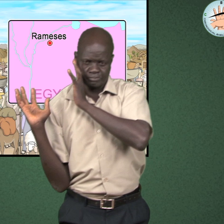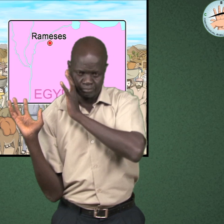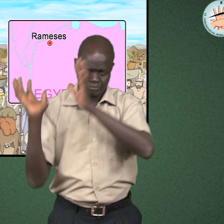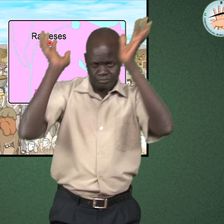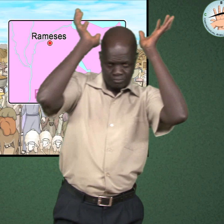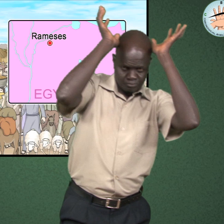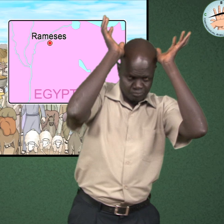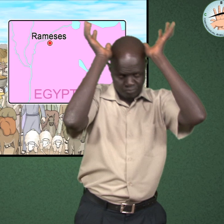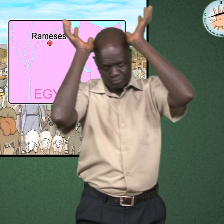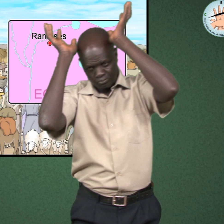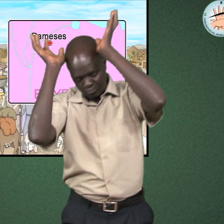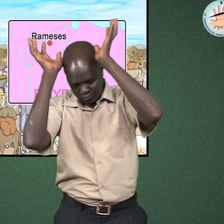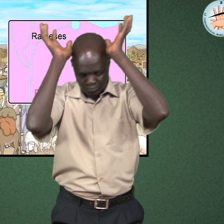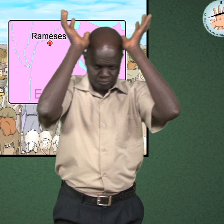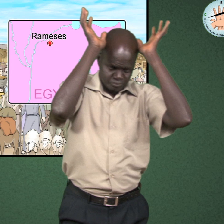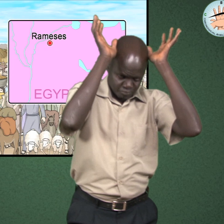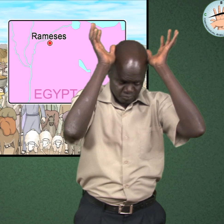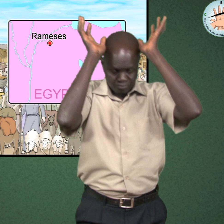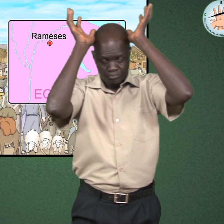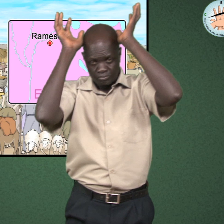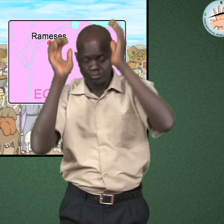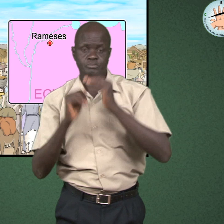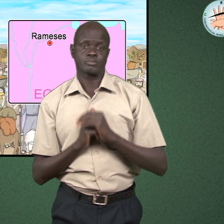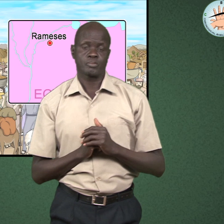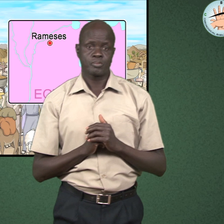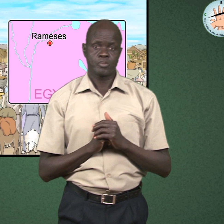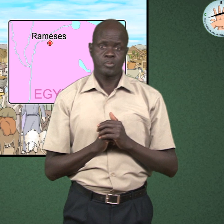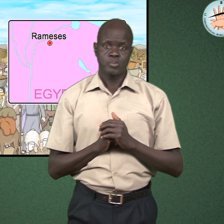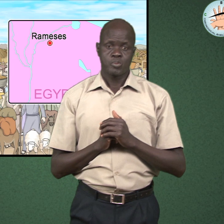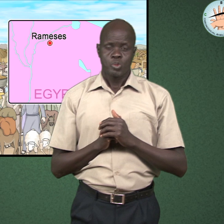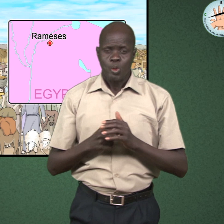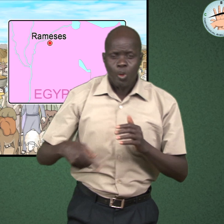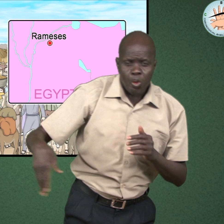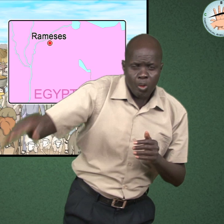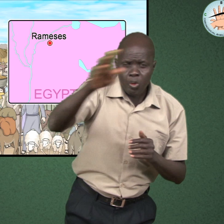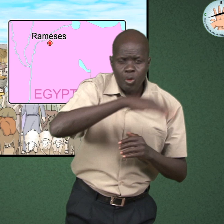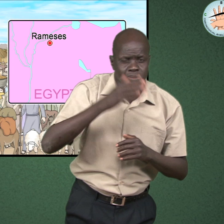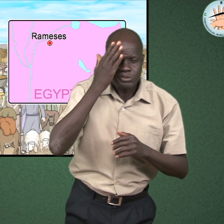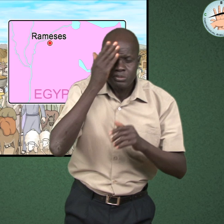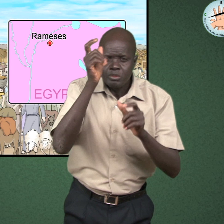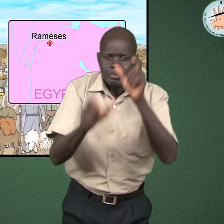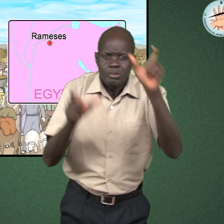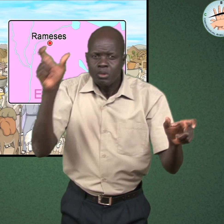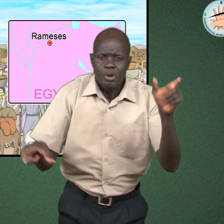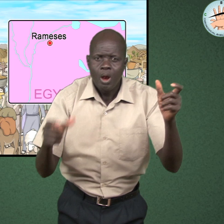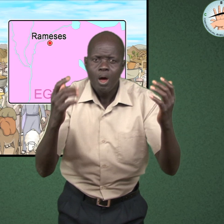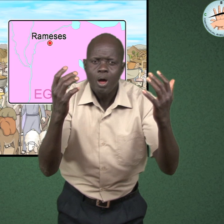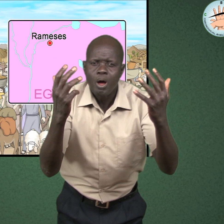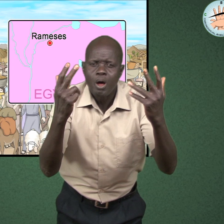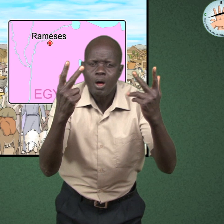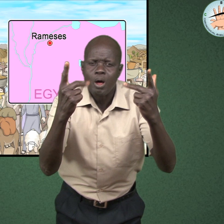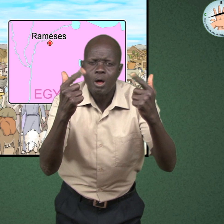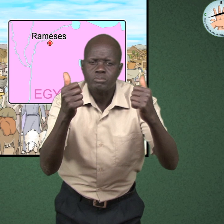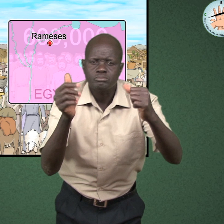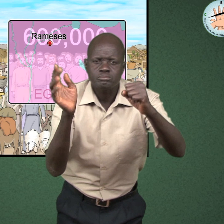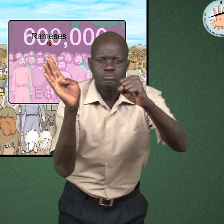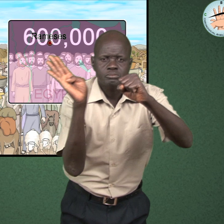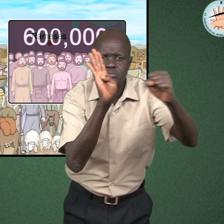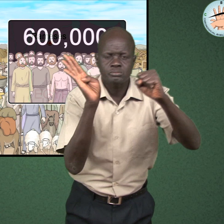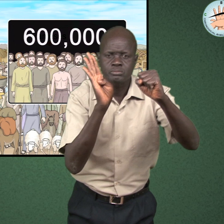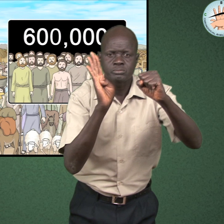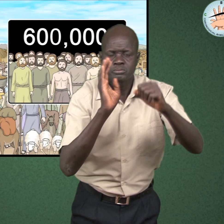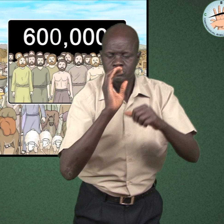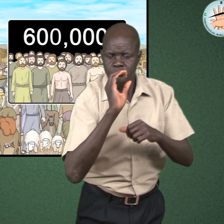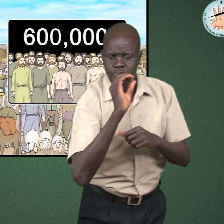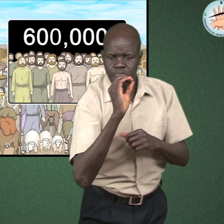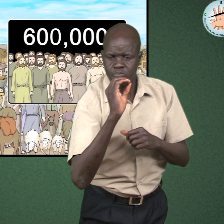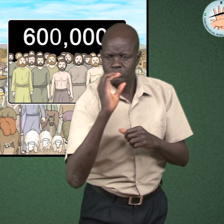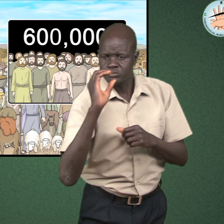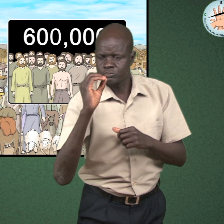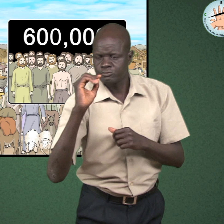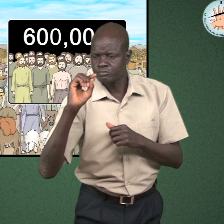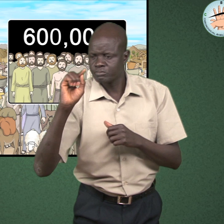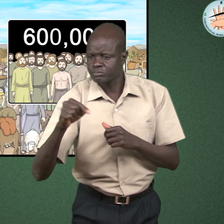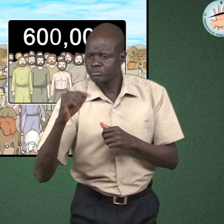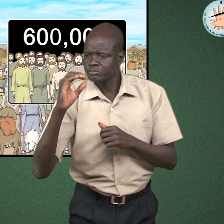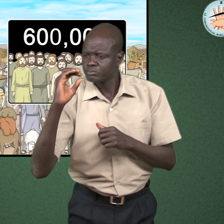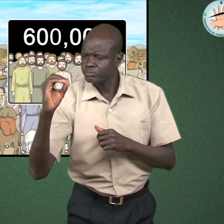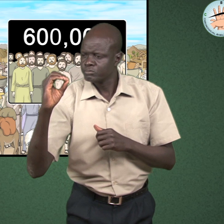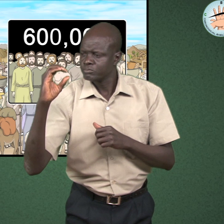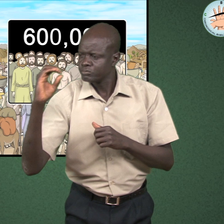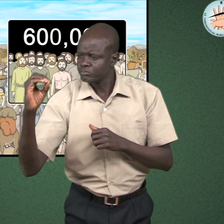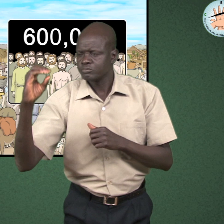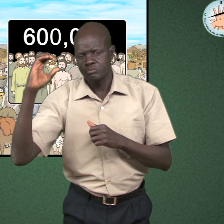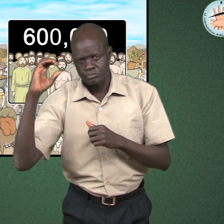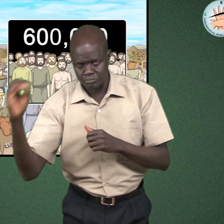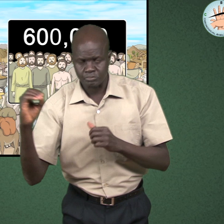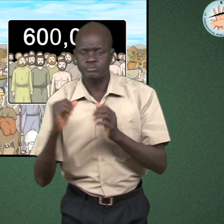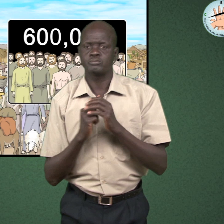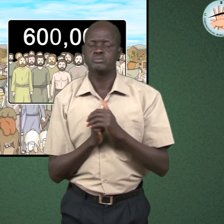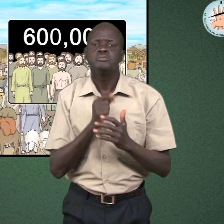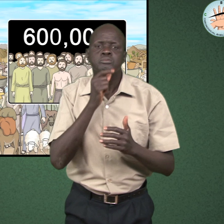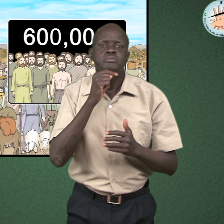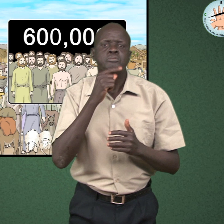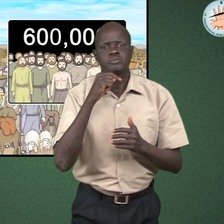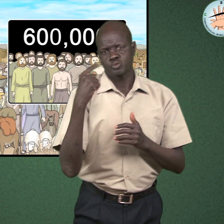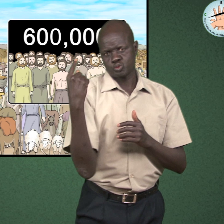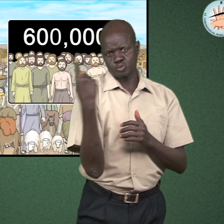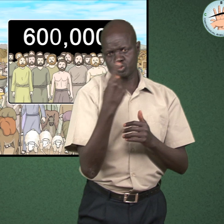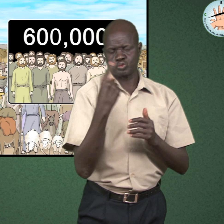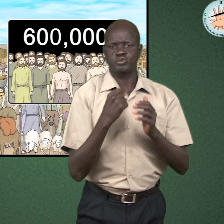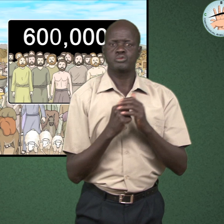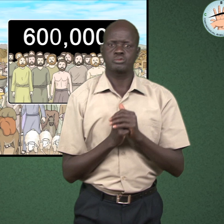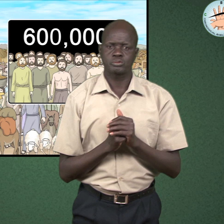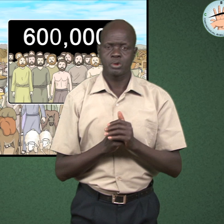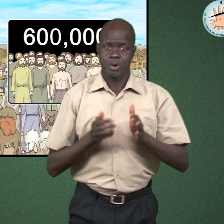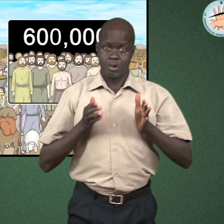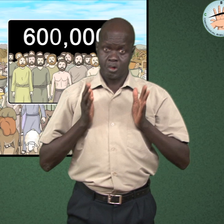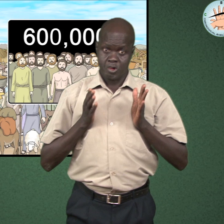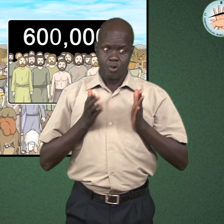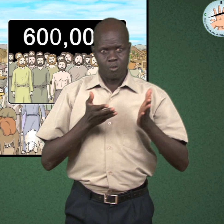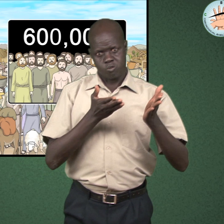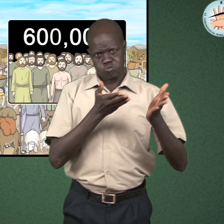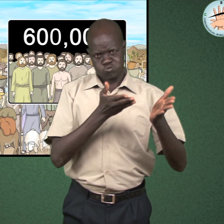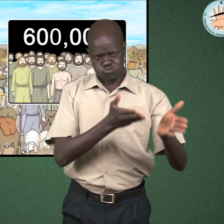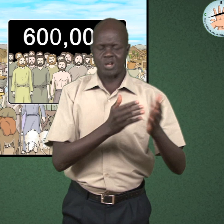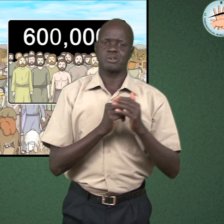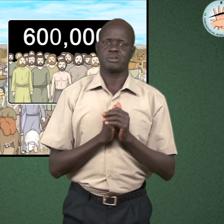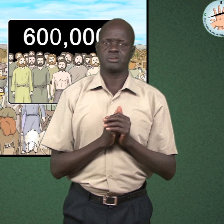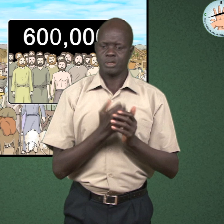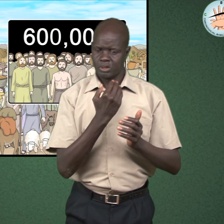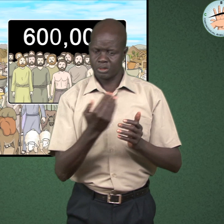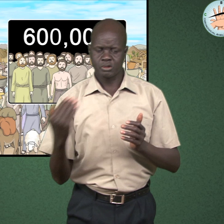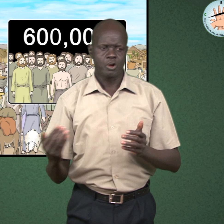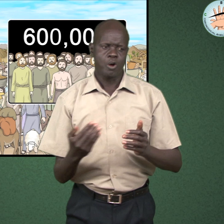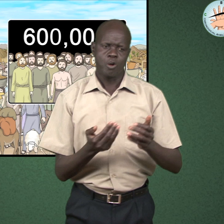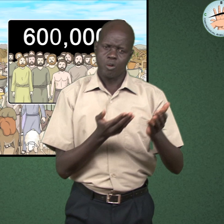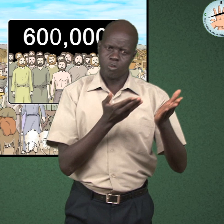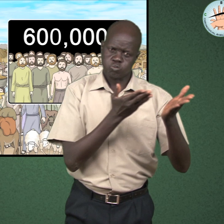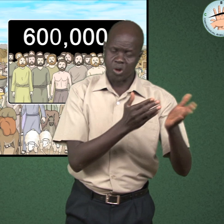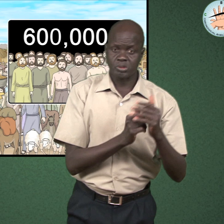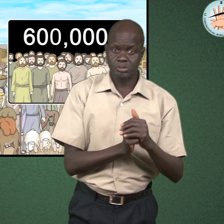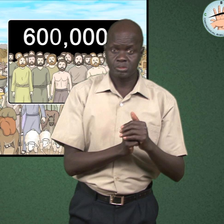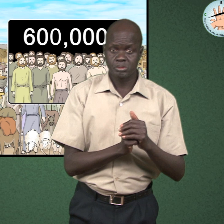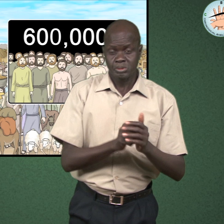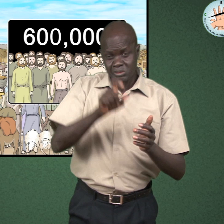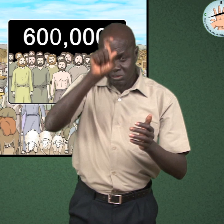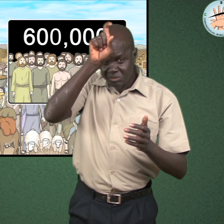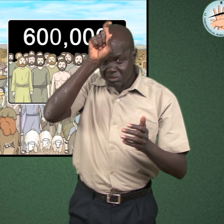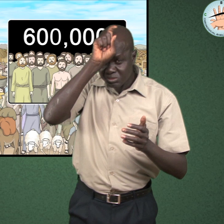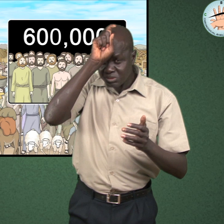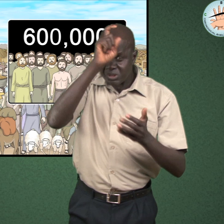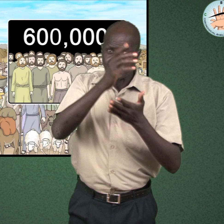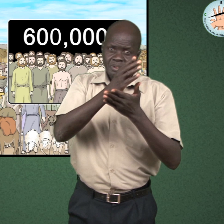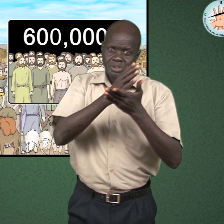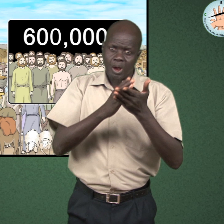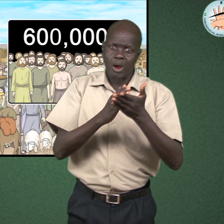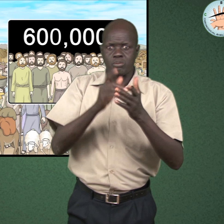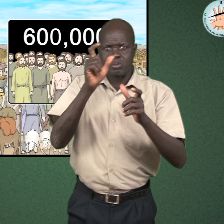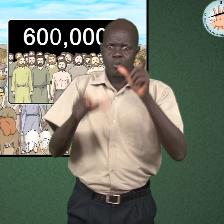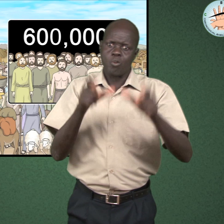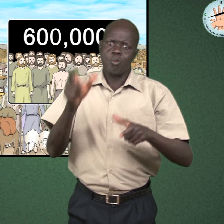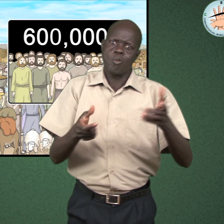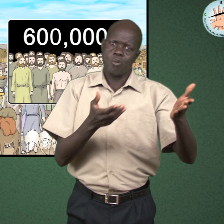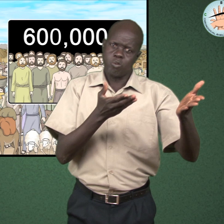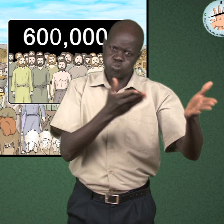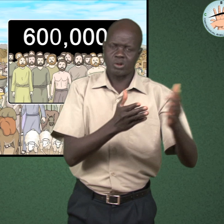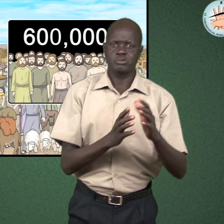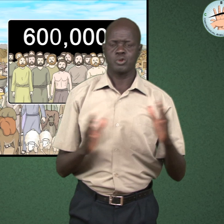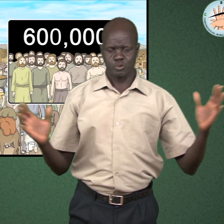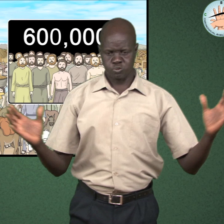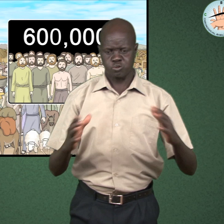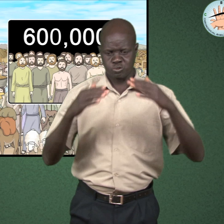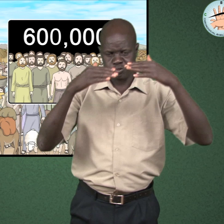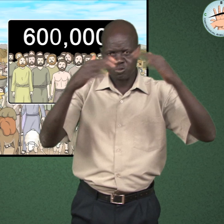And a mixed multitude also went up with them, along with great droves of livestock, both flocks and herds.